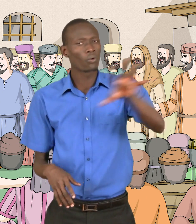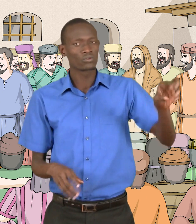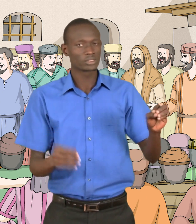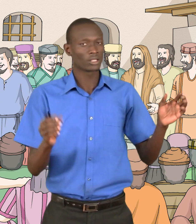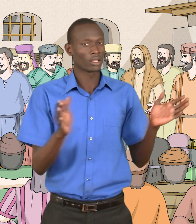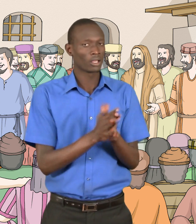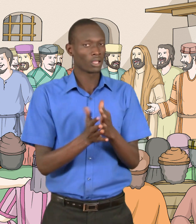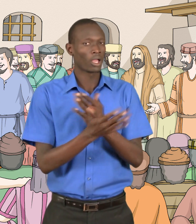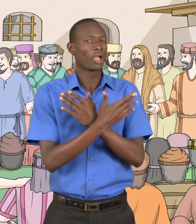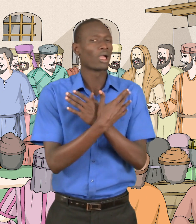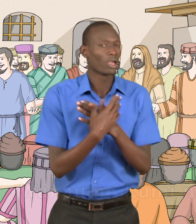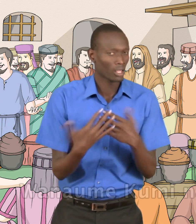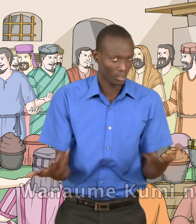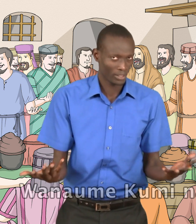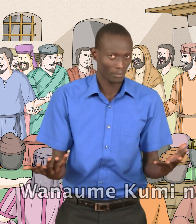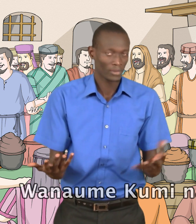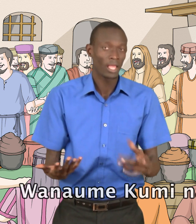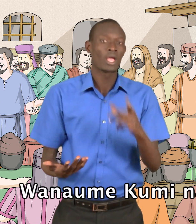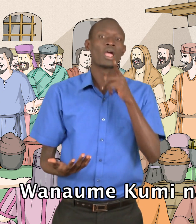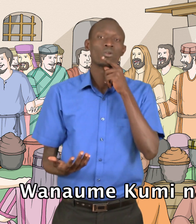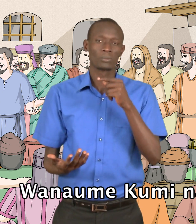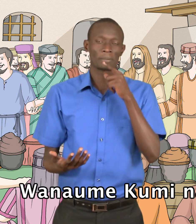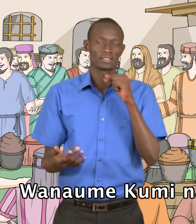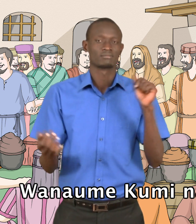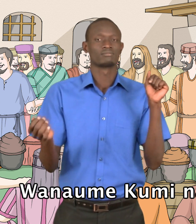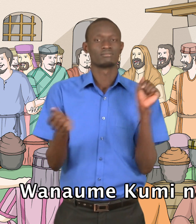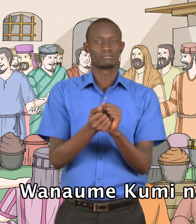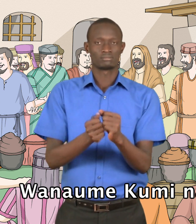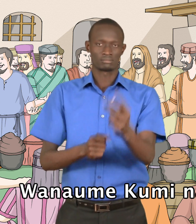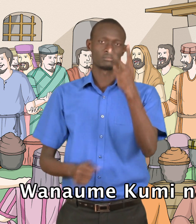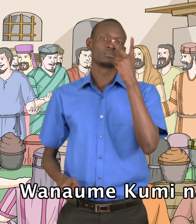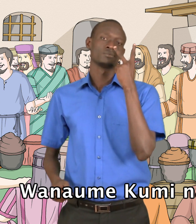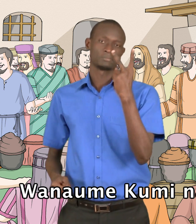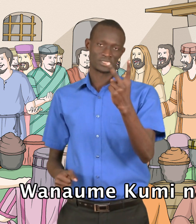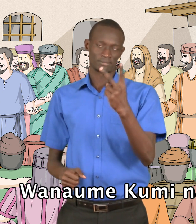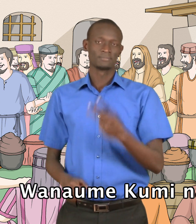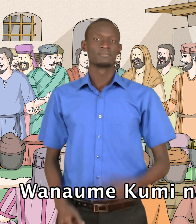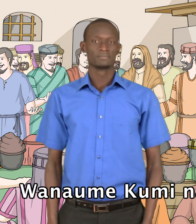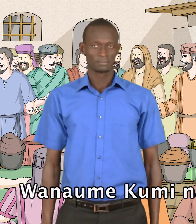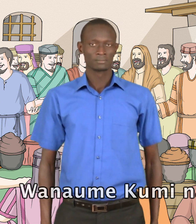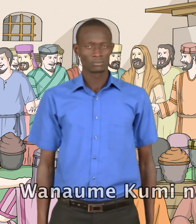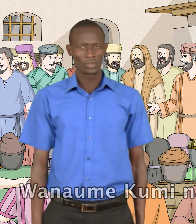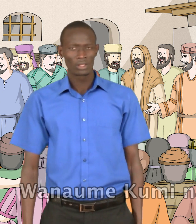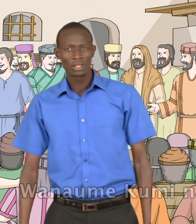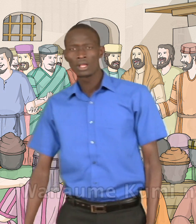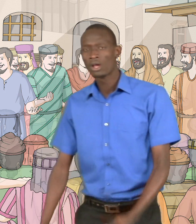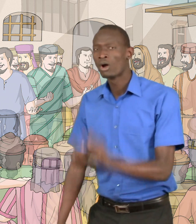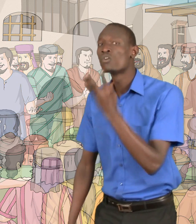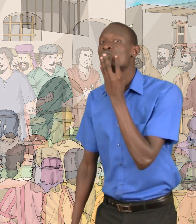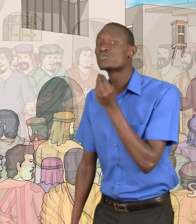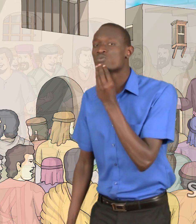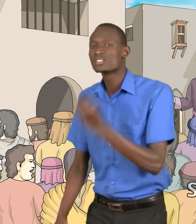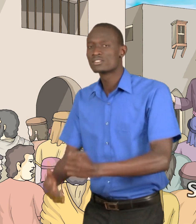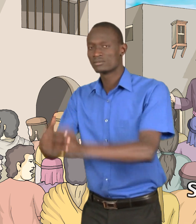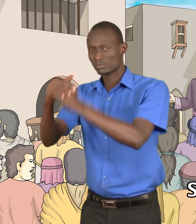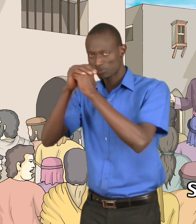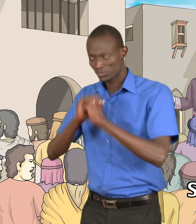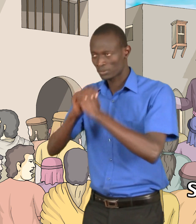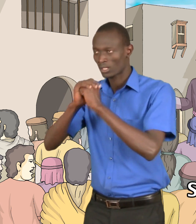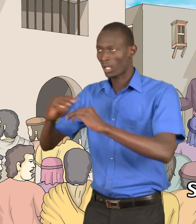There were about twelve men in all.